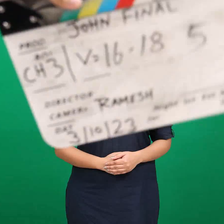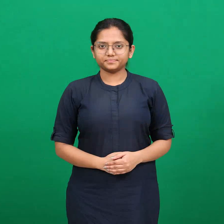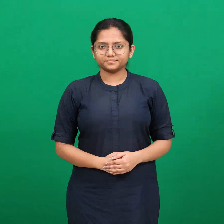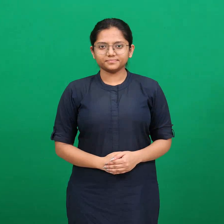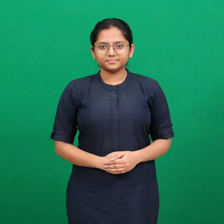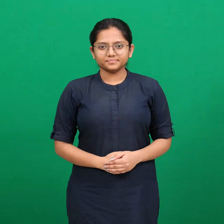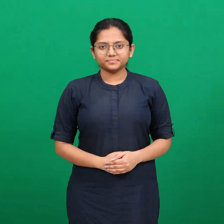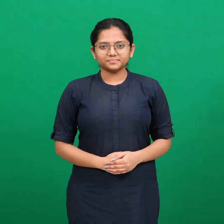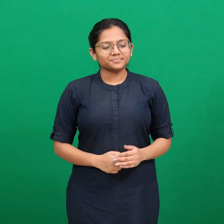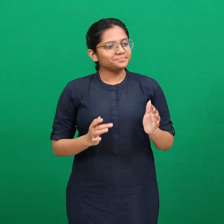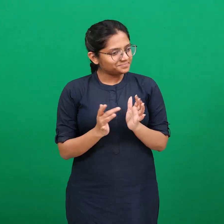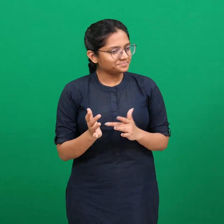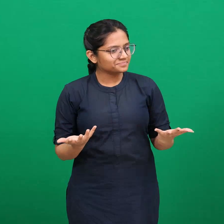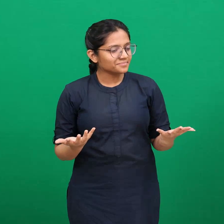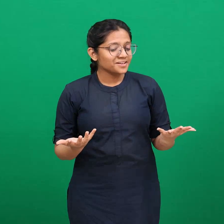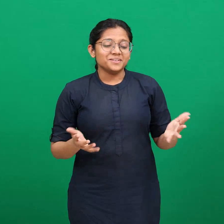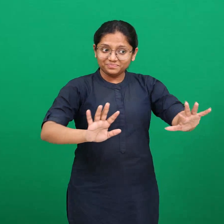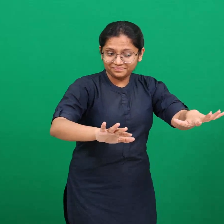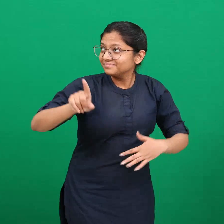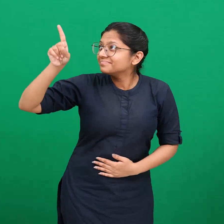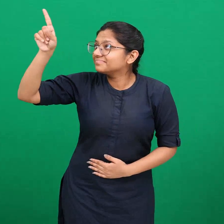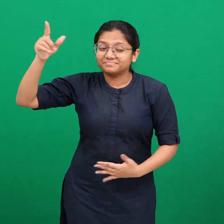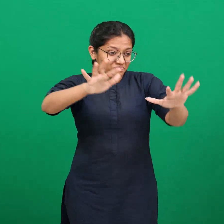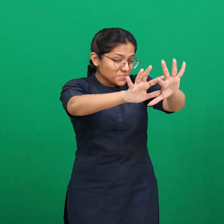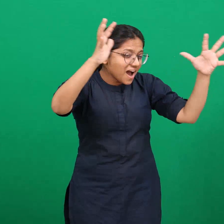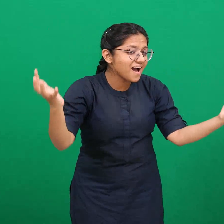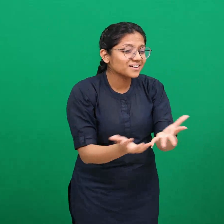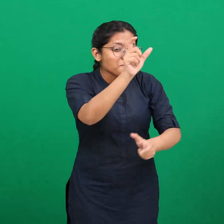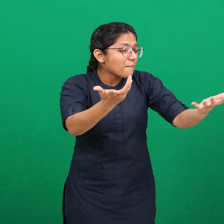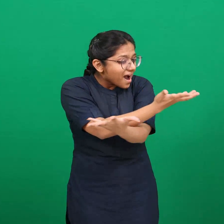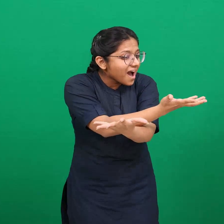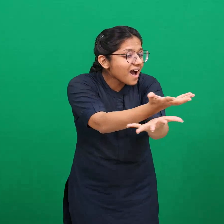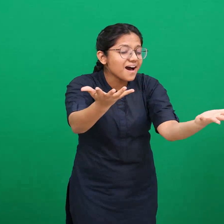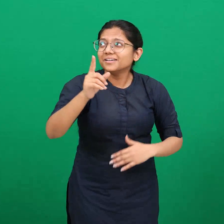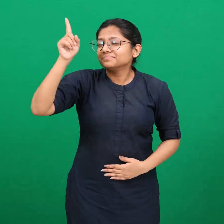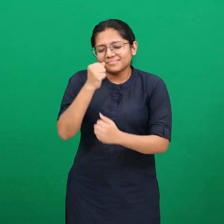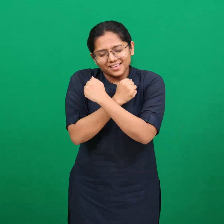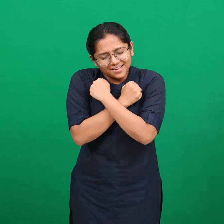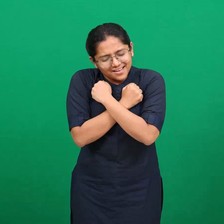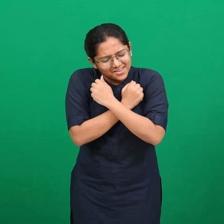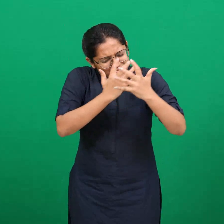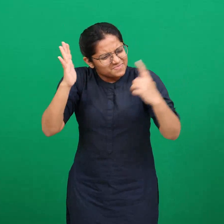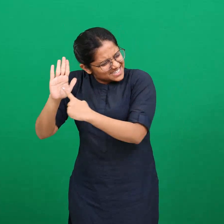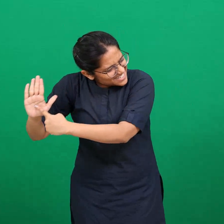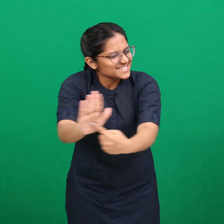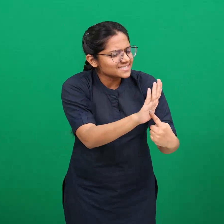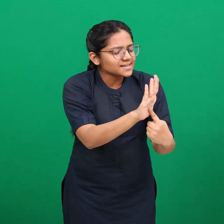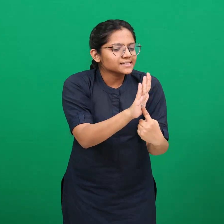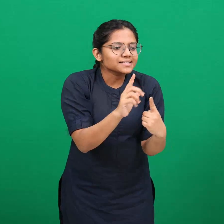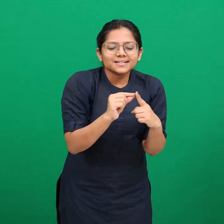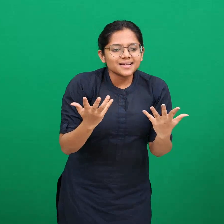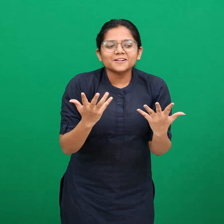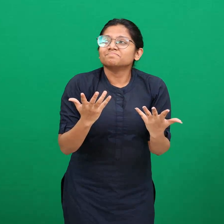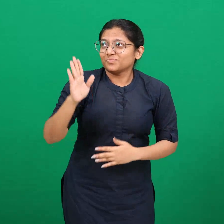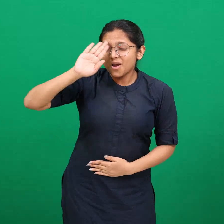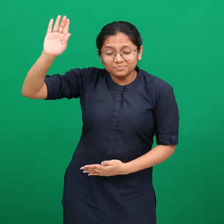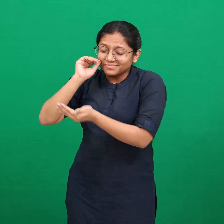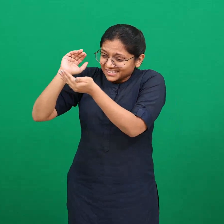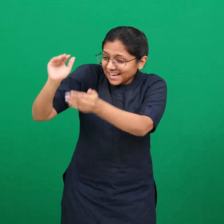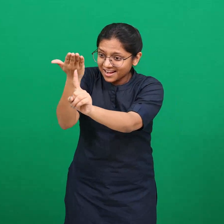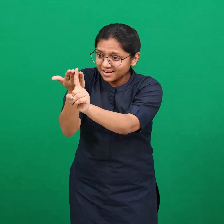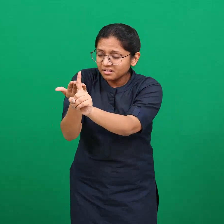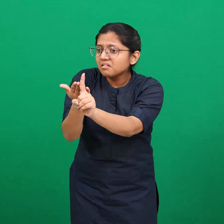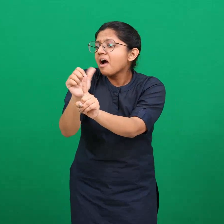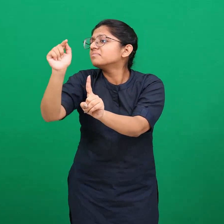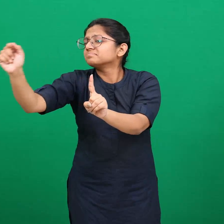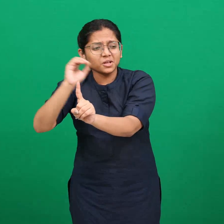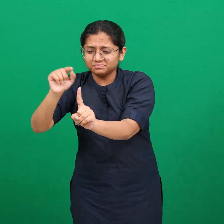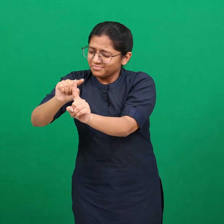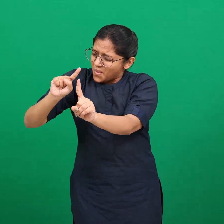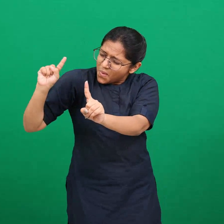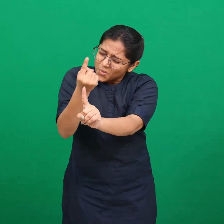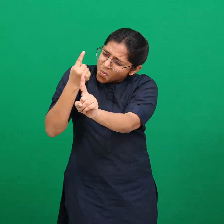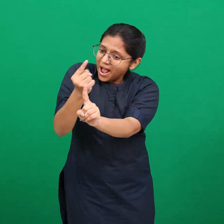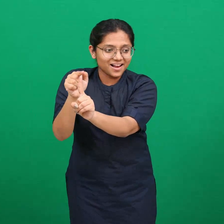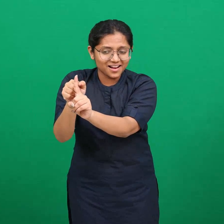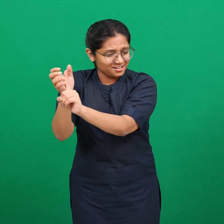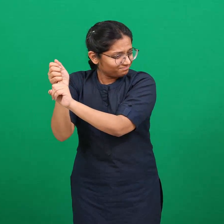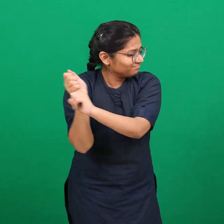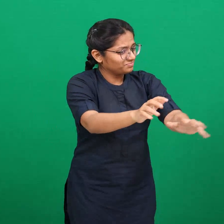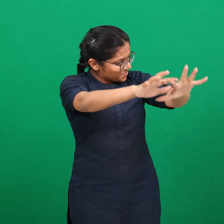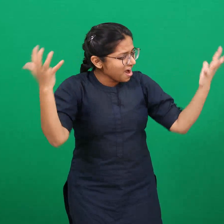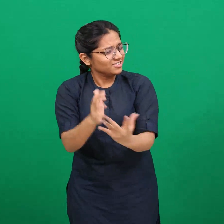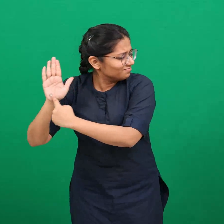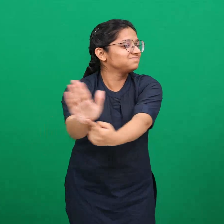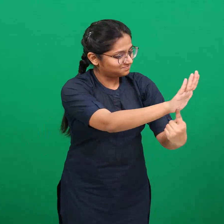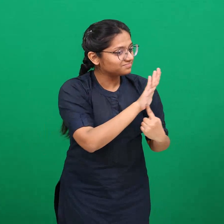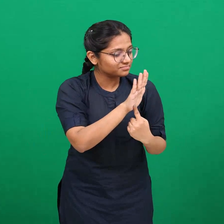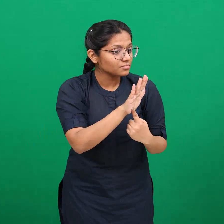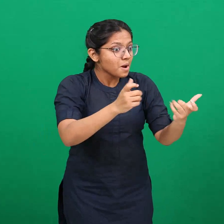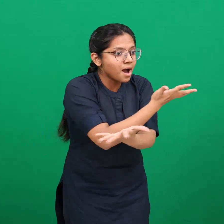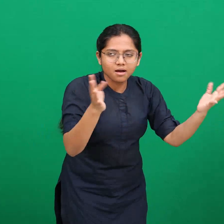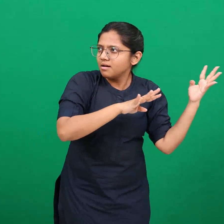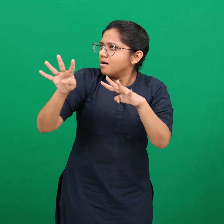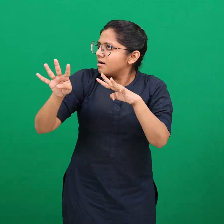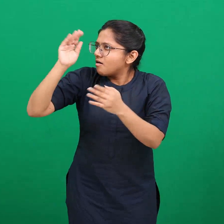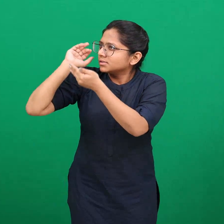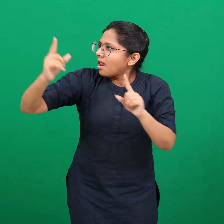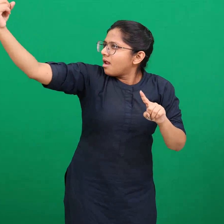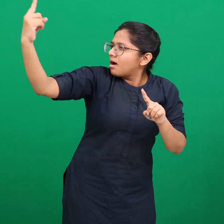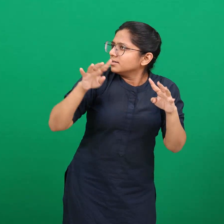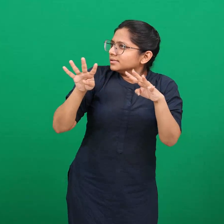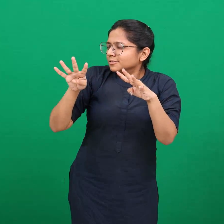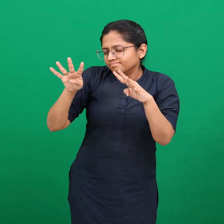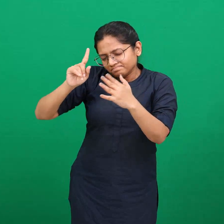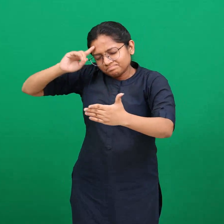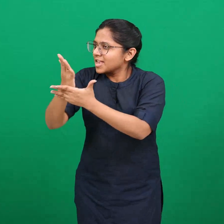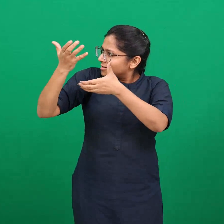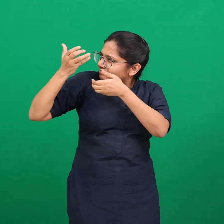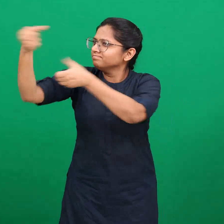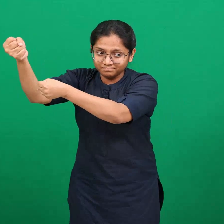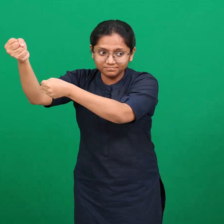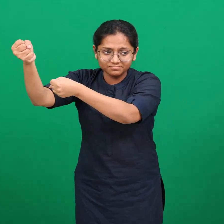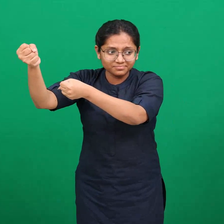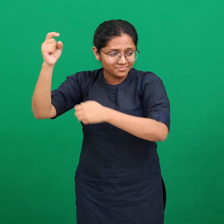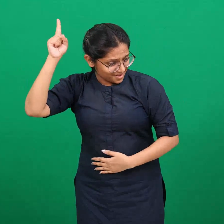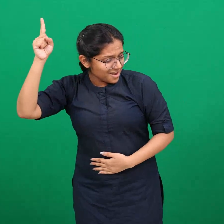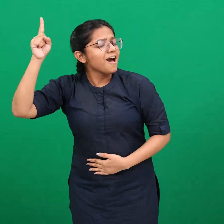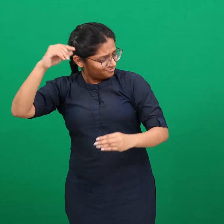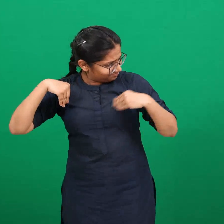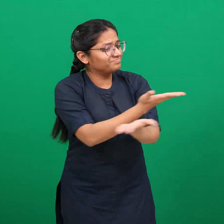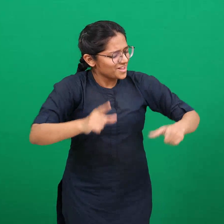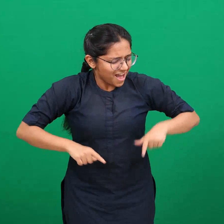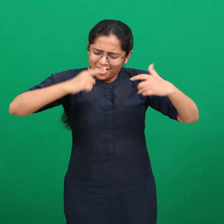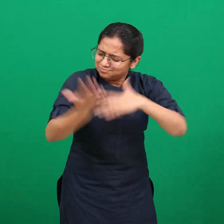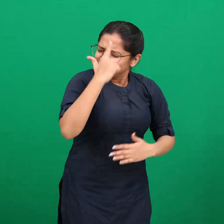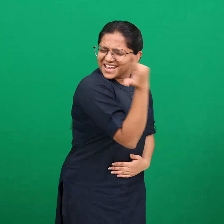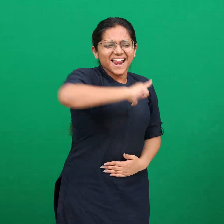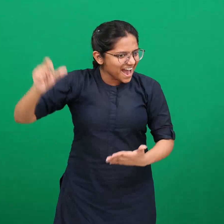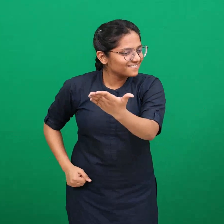For God so loved the world that He gave His one and only Son, that everyone who believes in Him shall not perish but have eternal life.